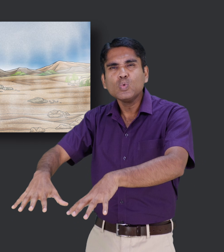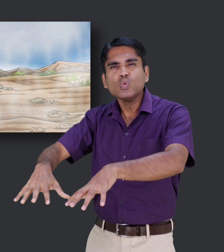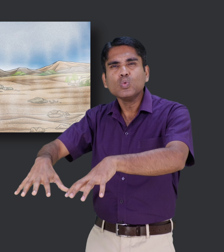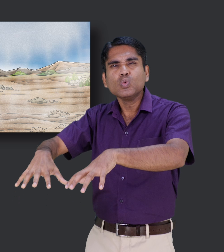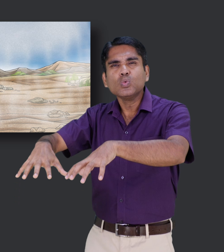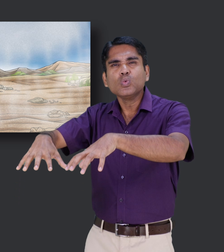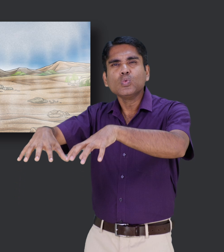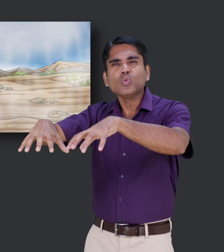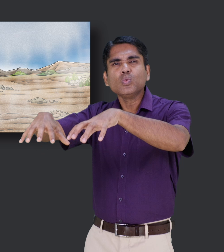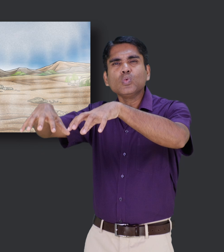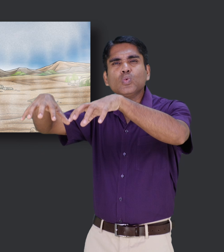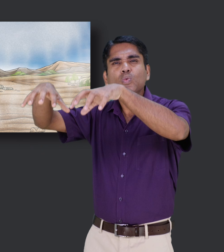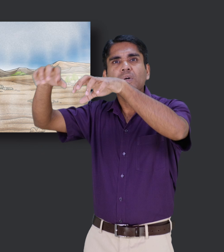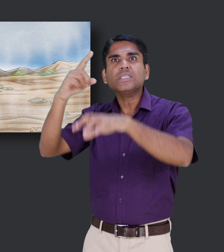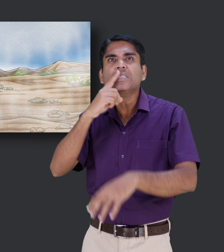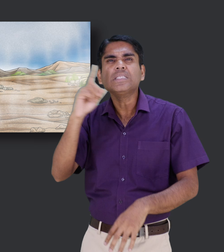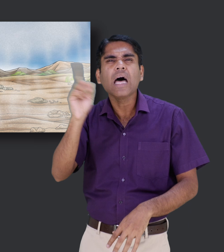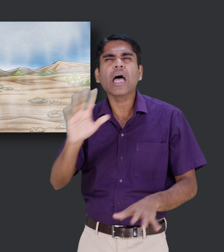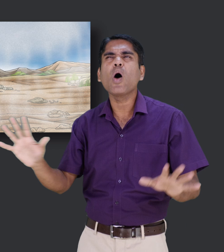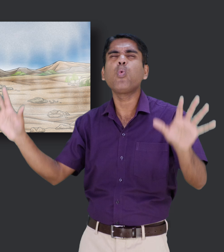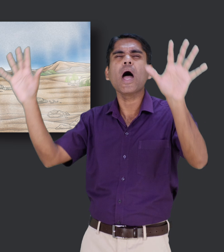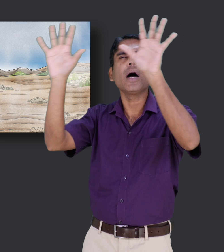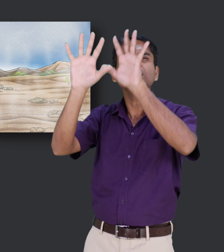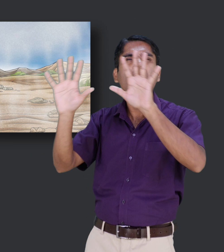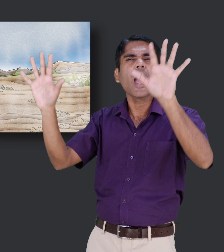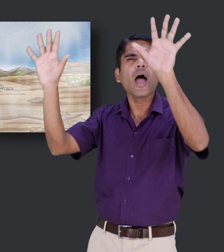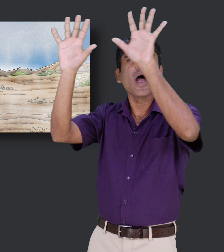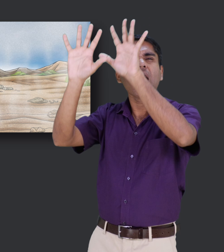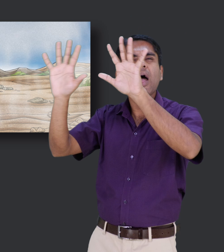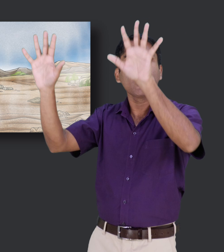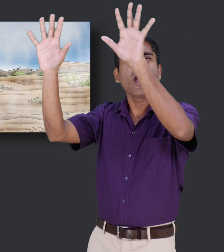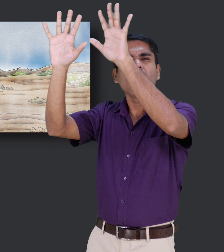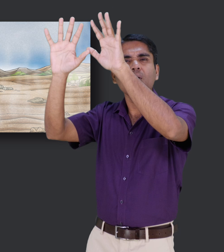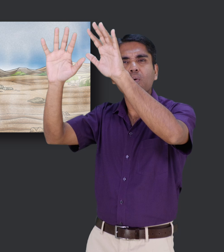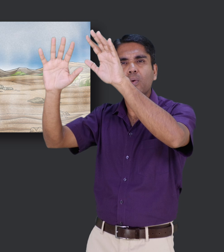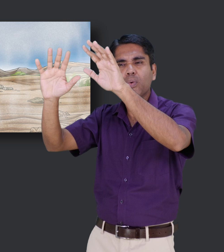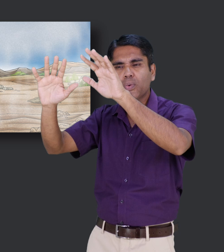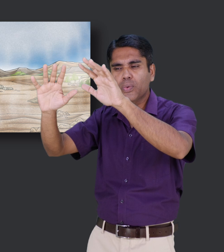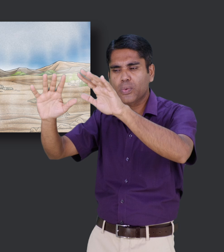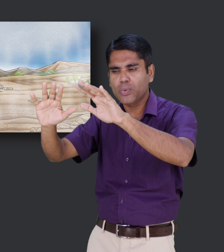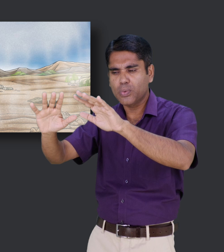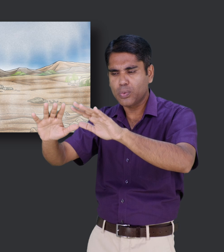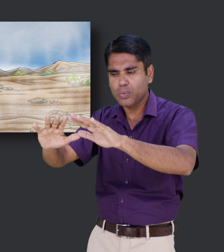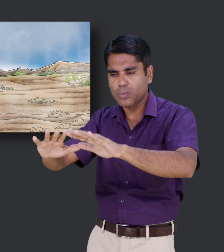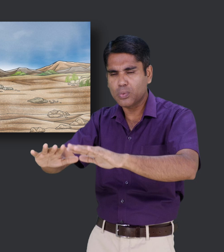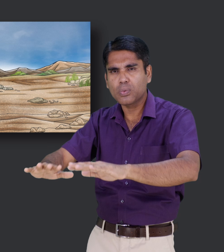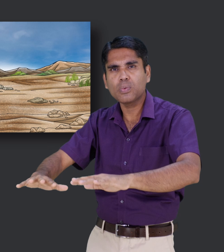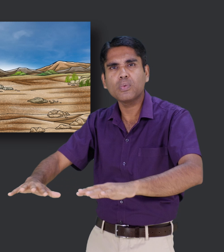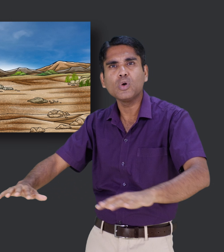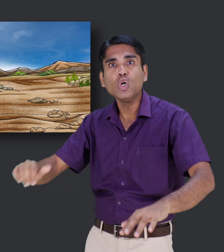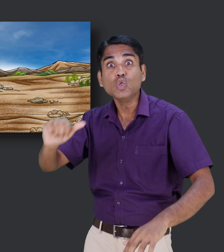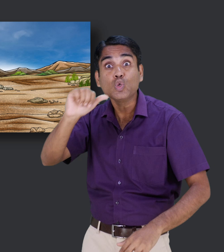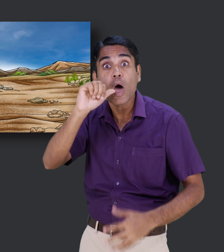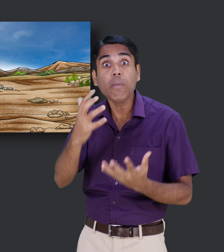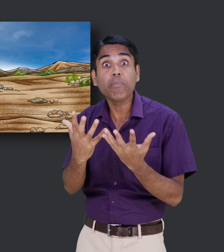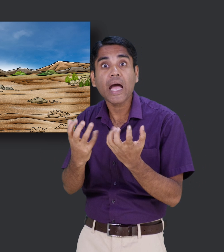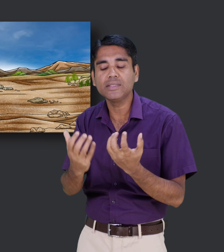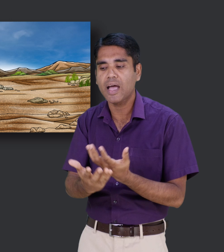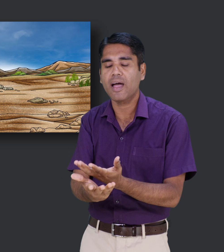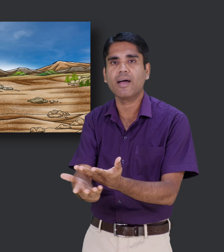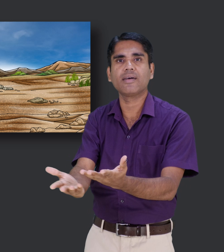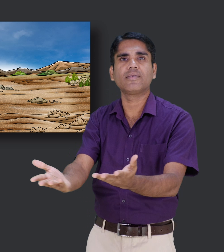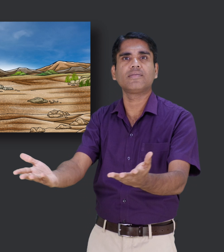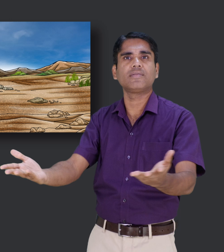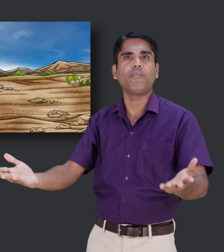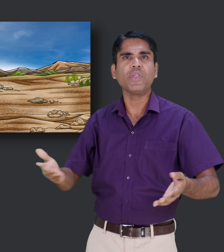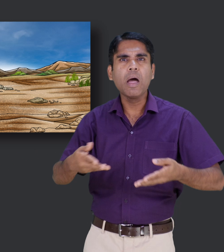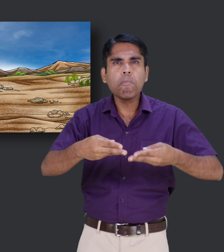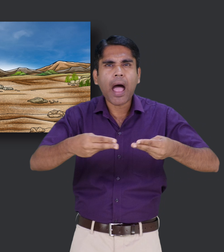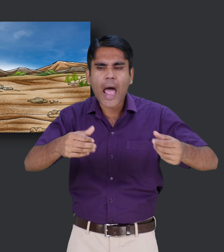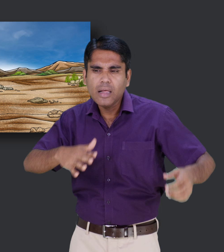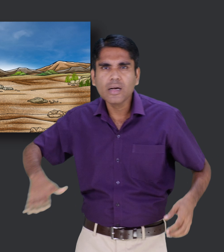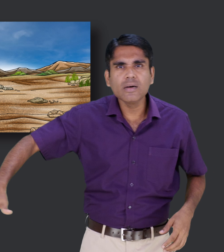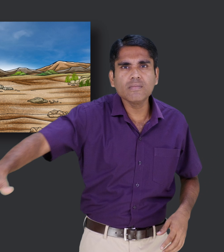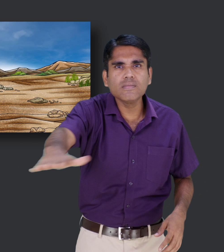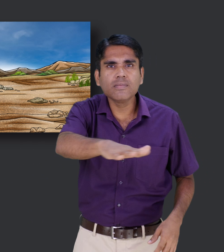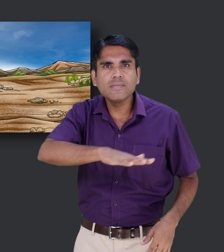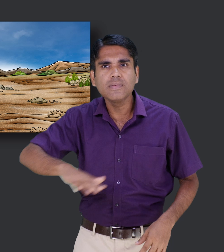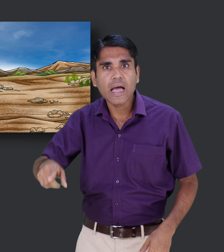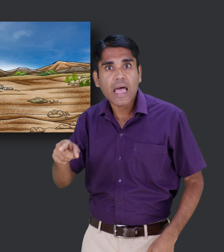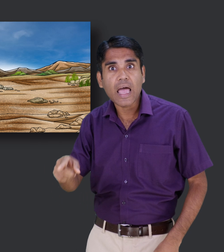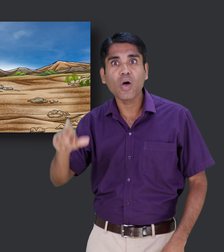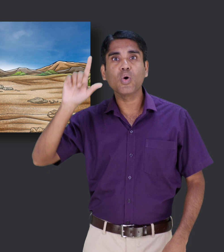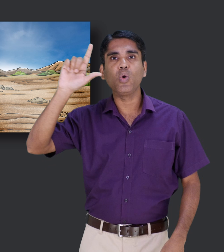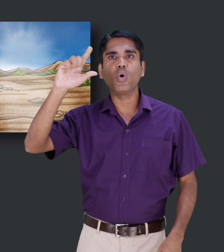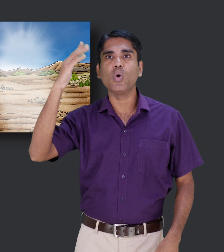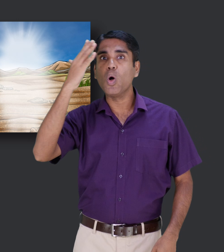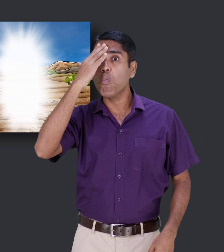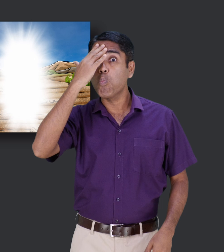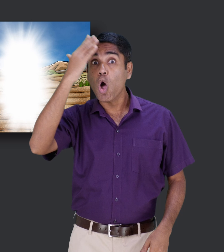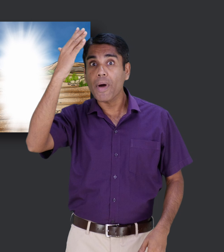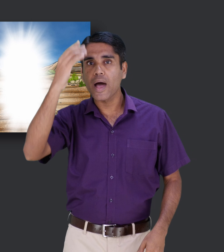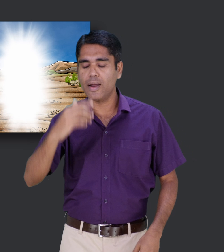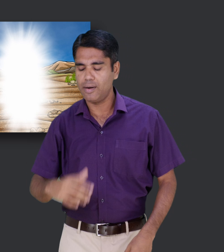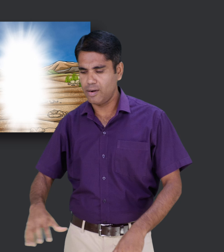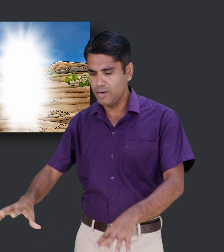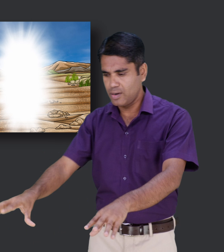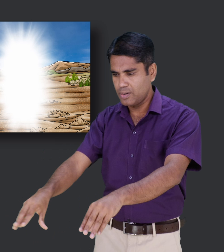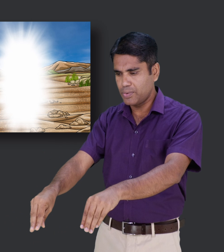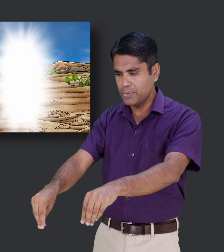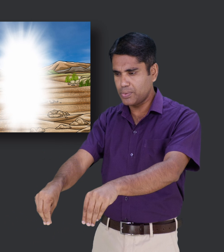But springs welled up from the earth and watered the whole surface of the ground.